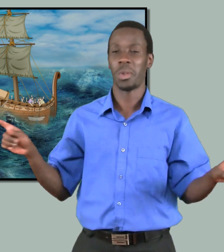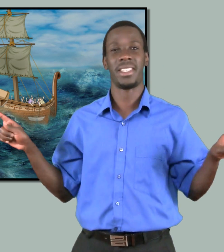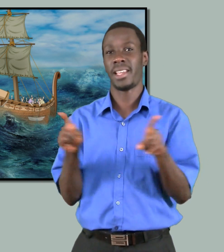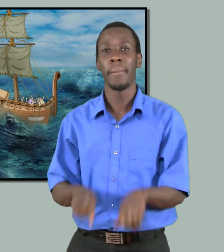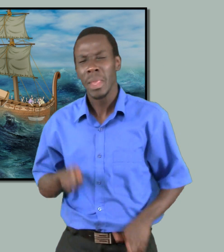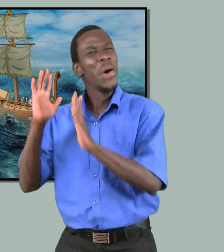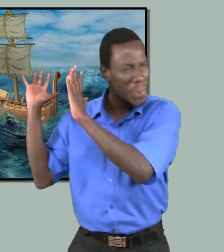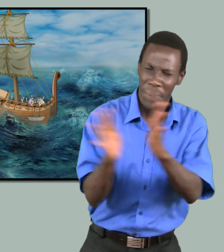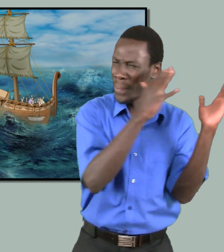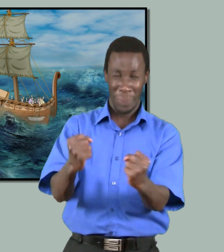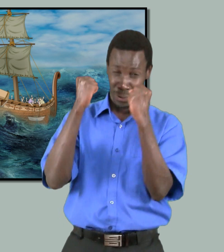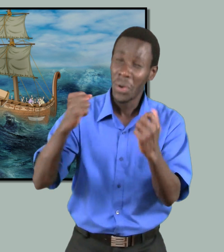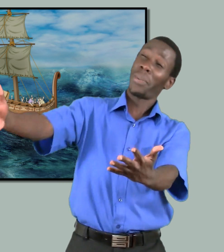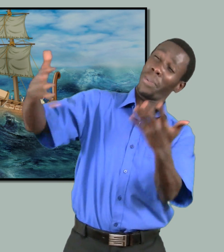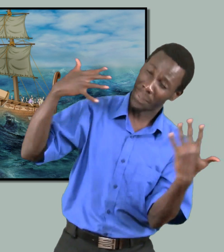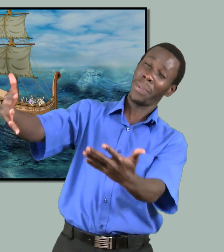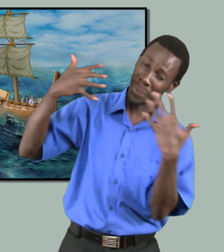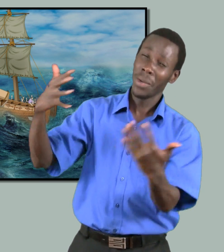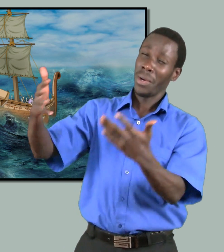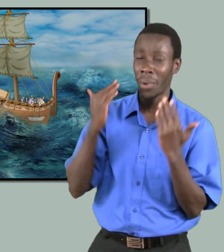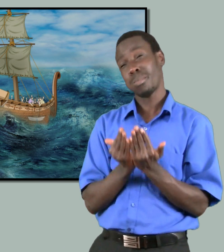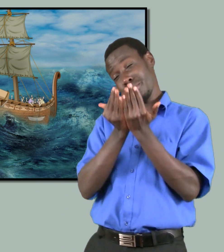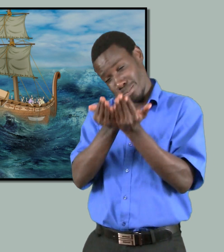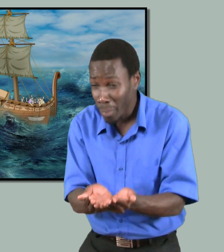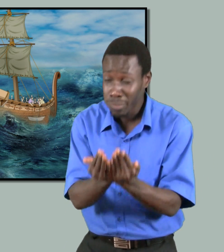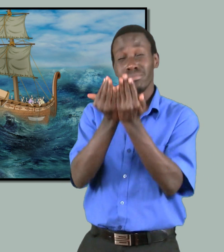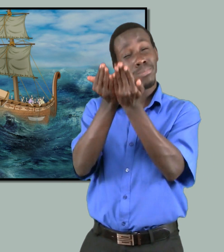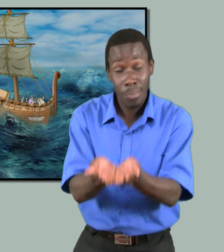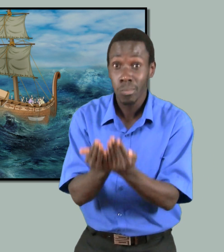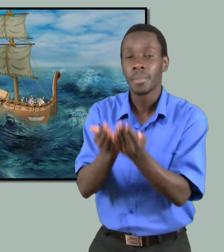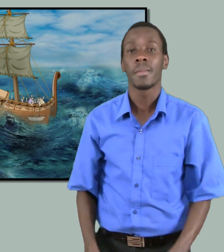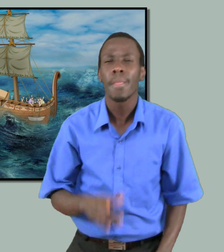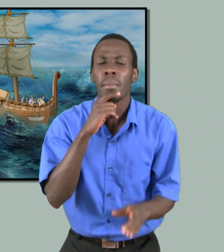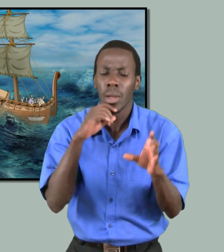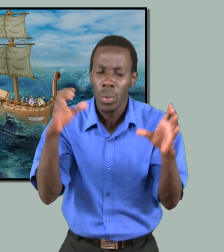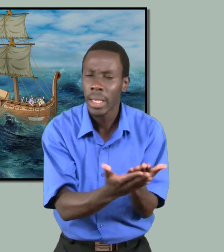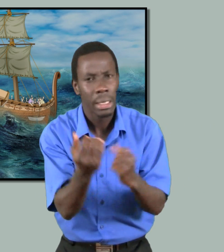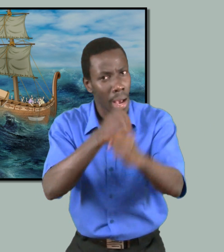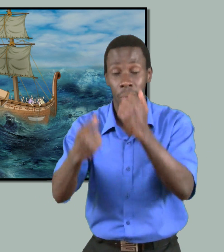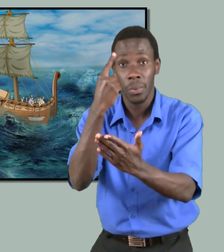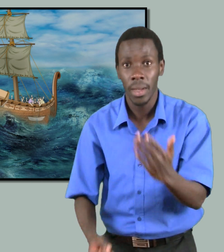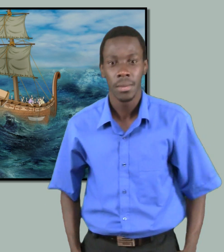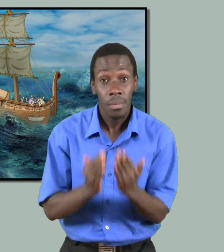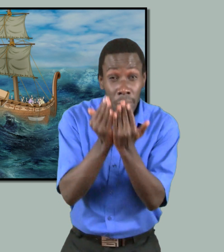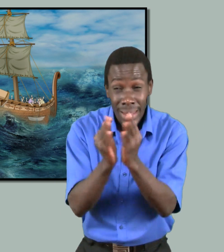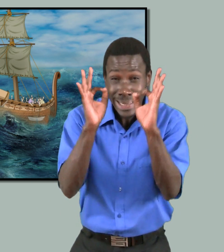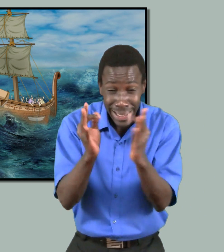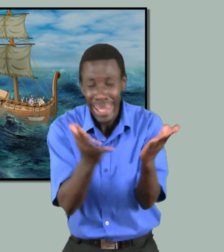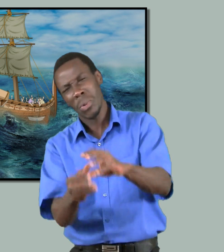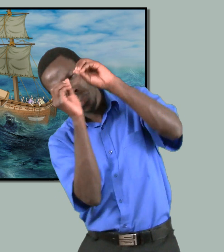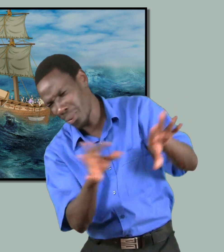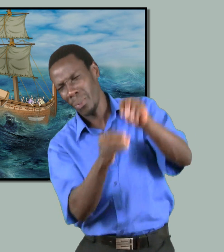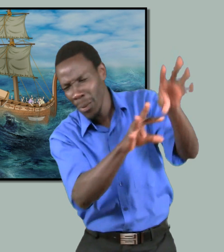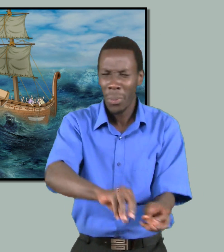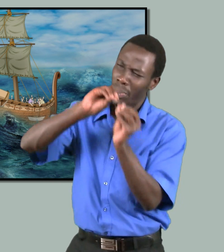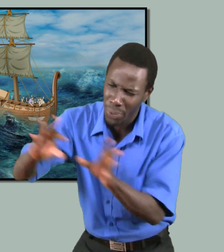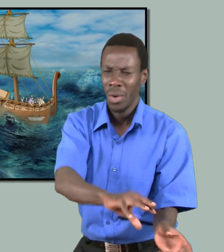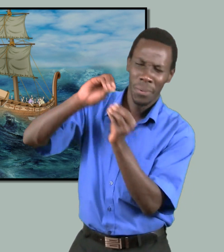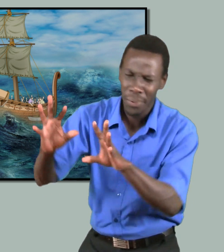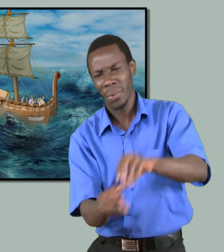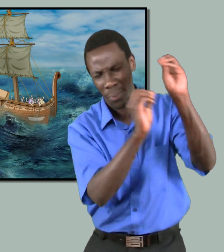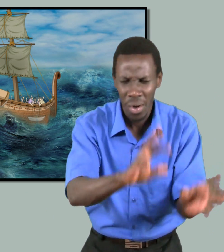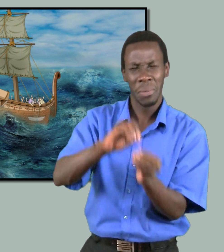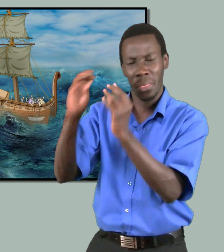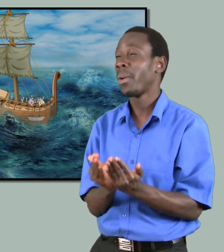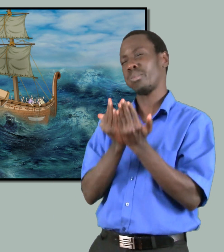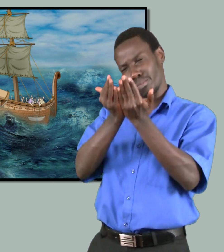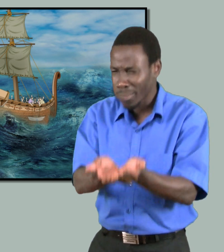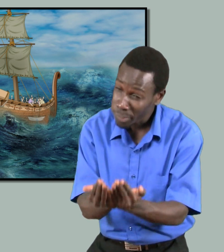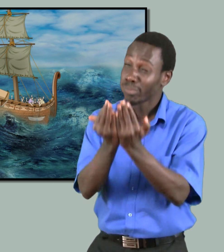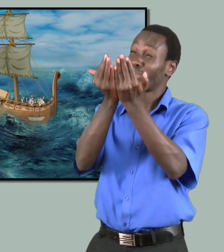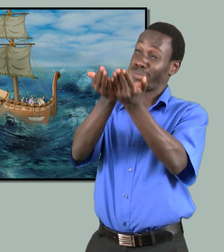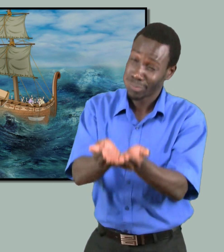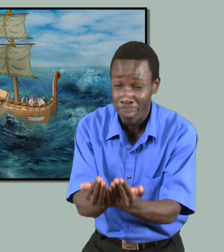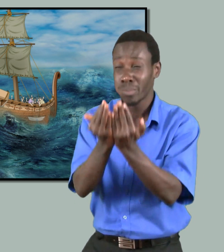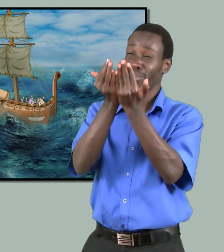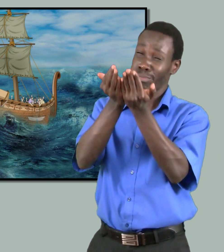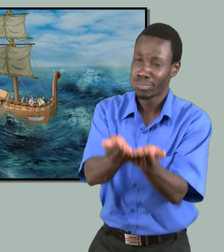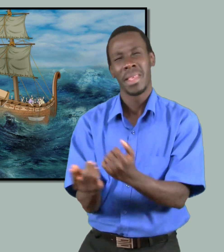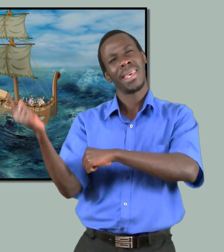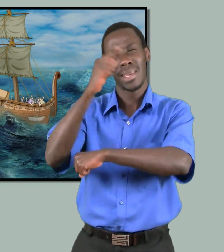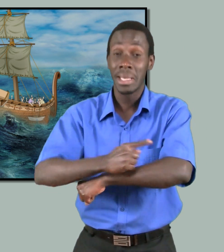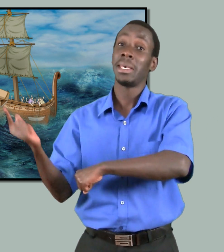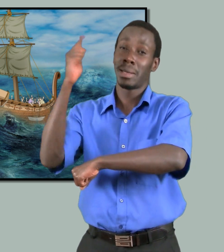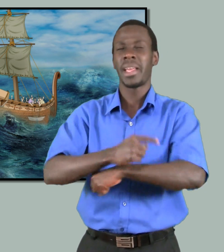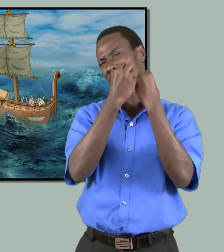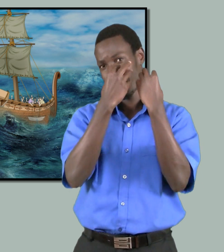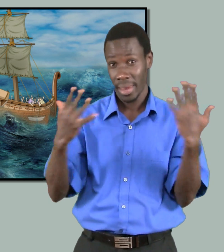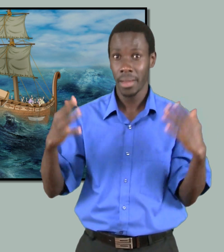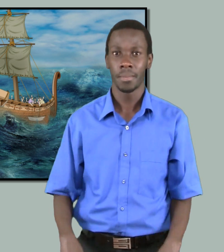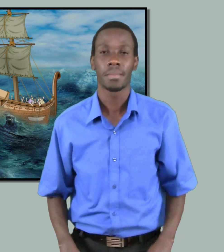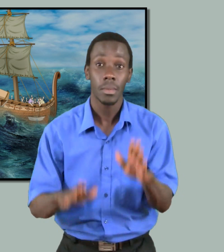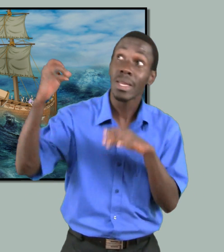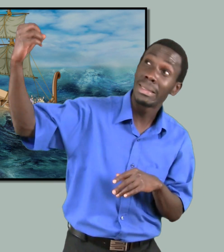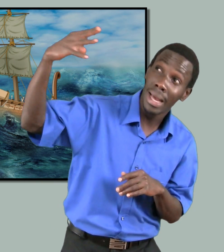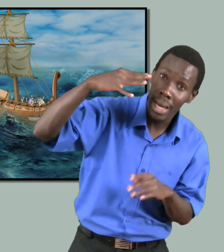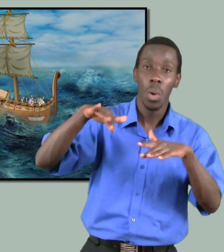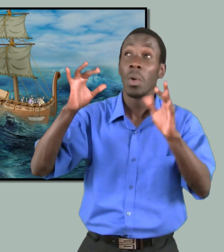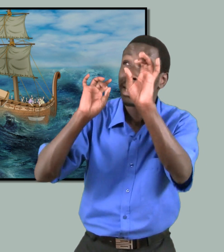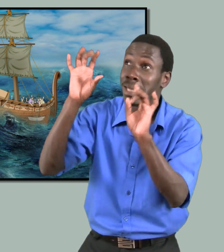On the third day, they threw the ship’s tackle overboard with their own hands.